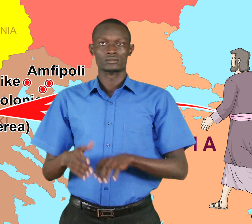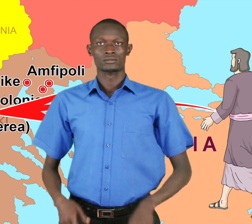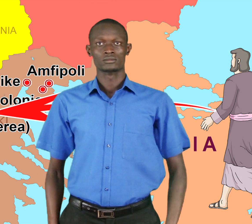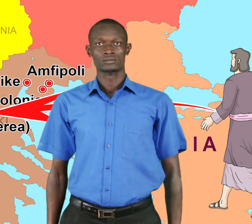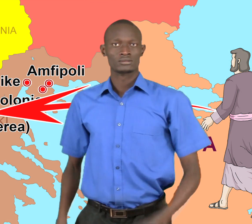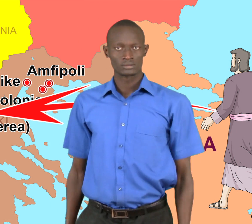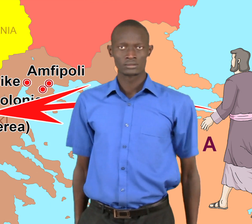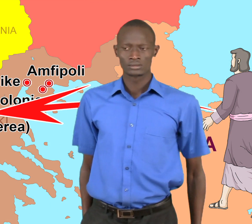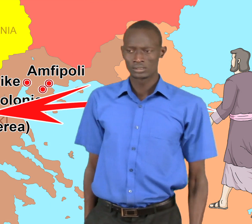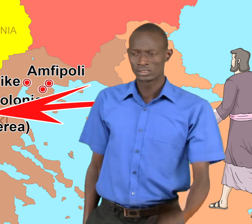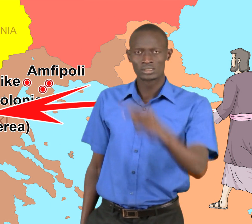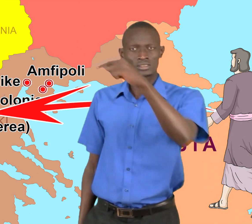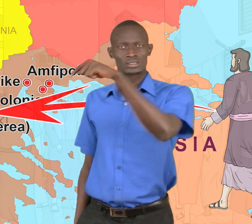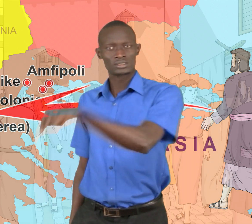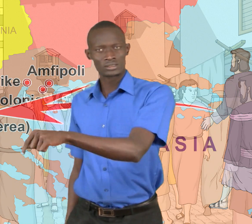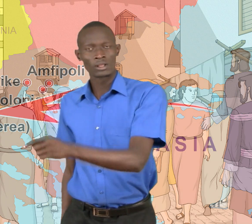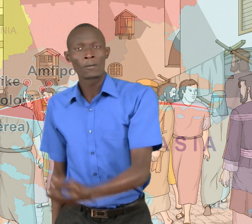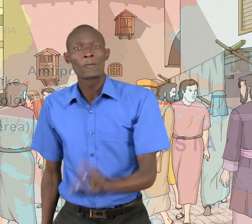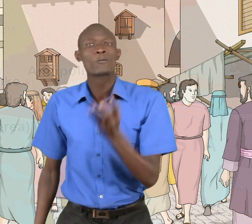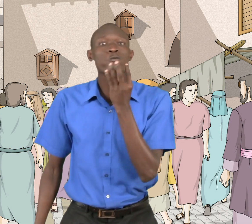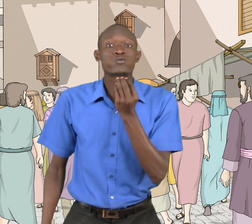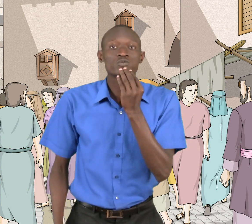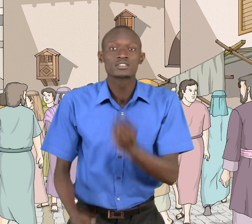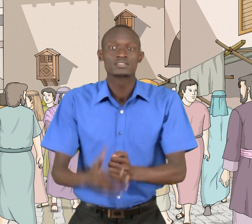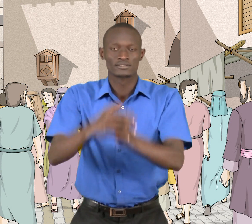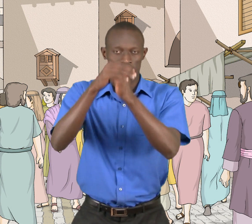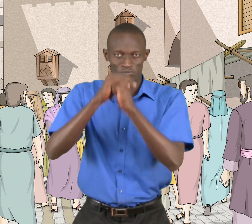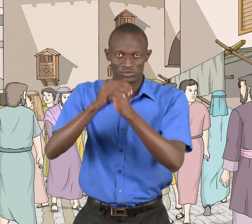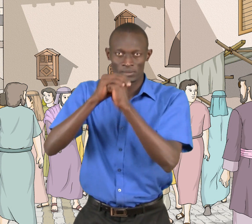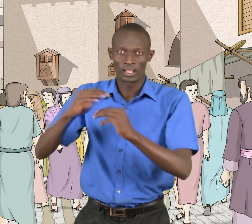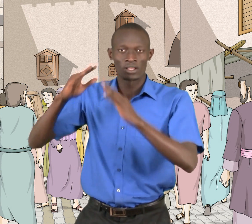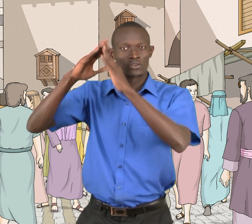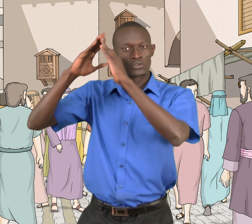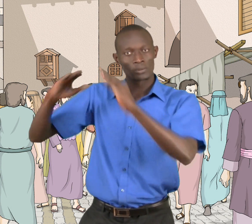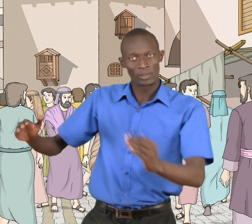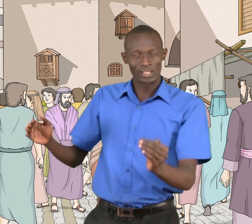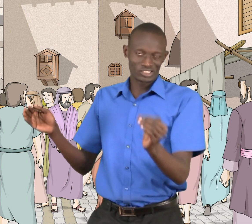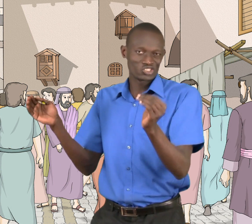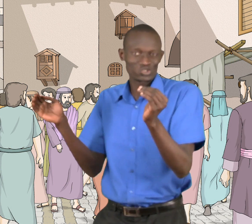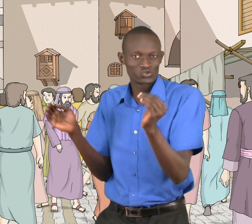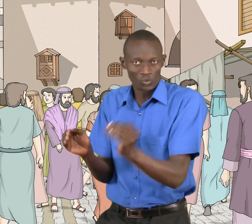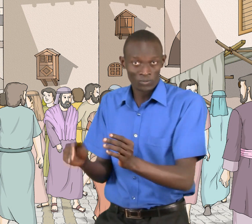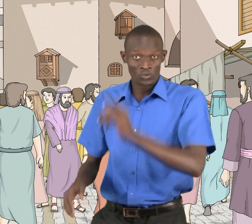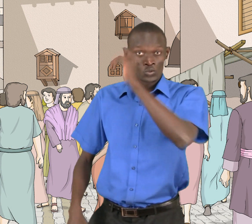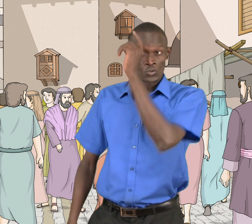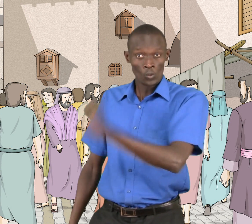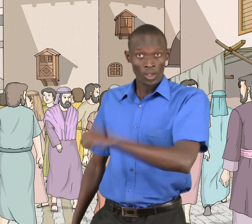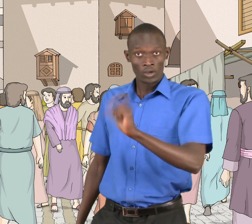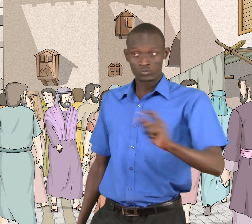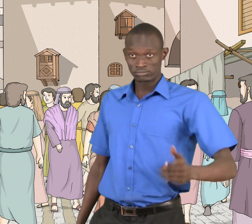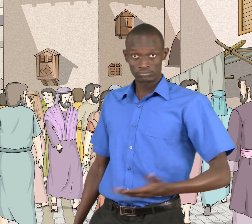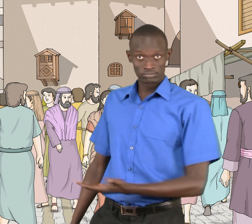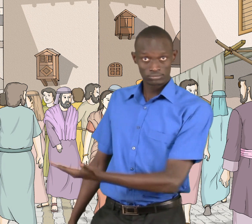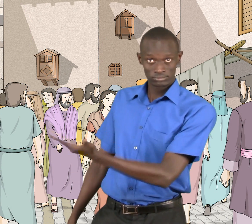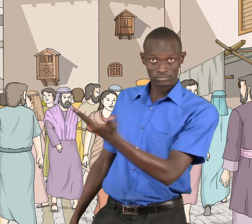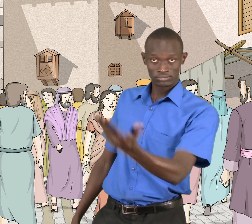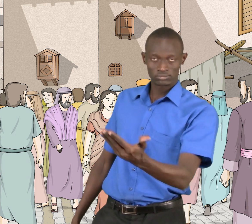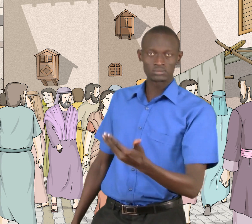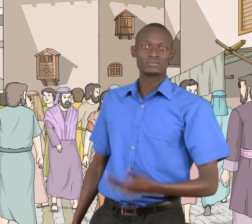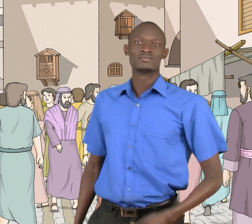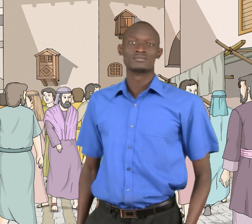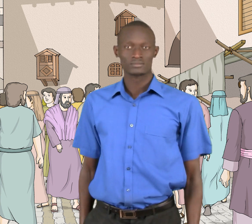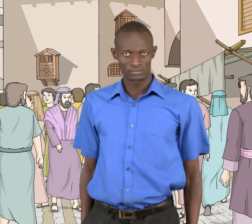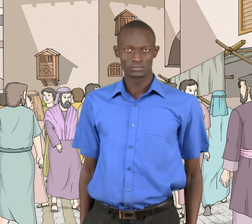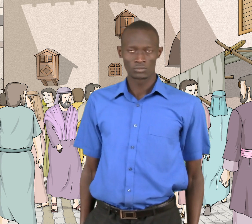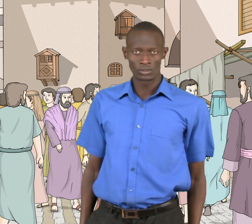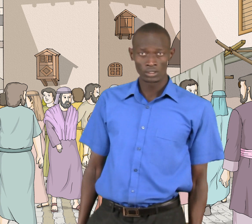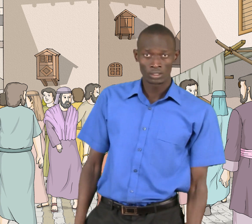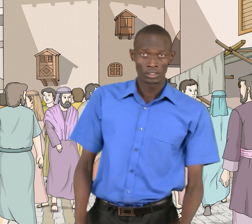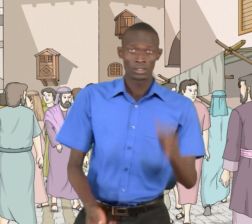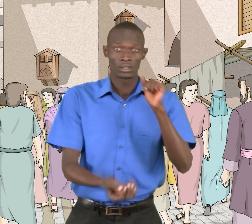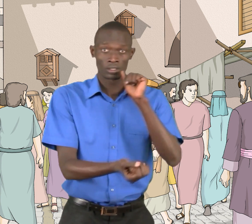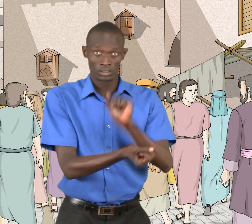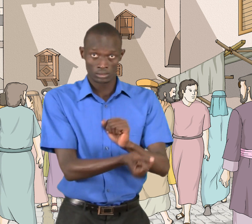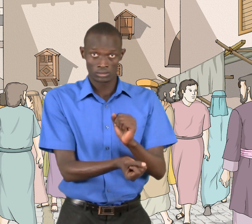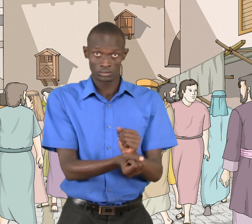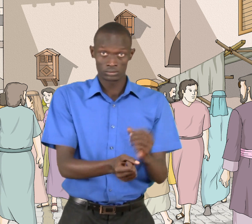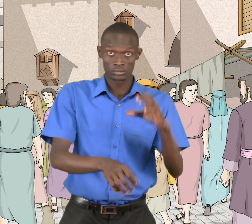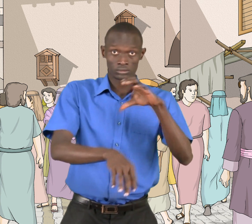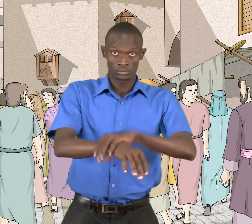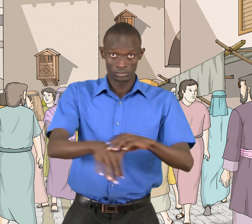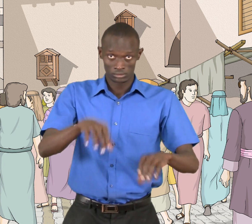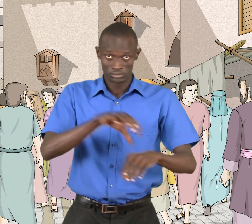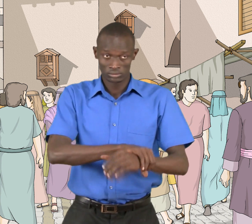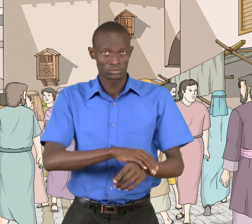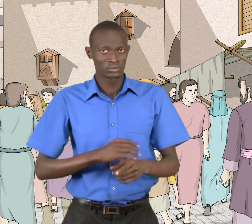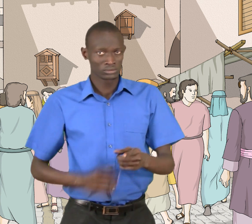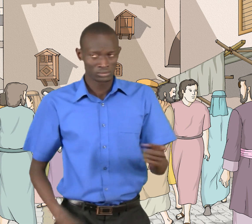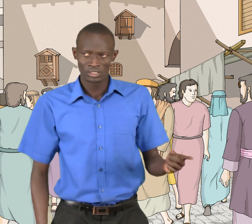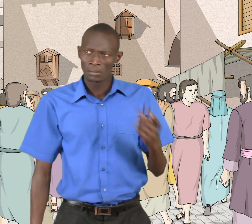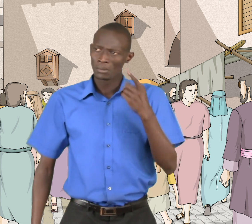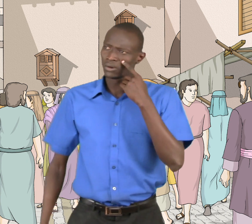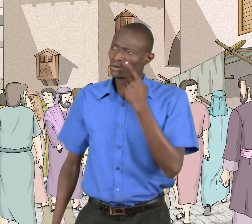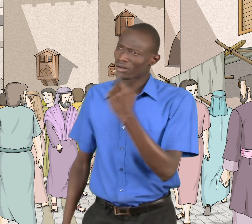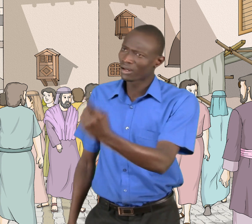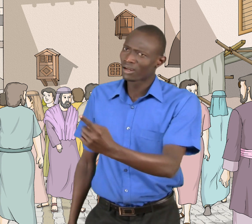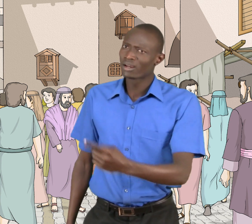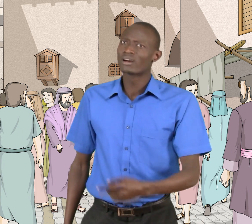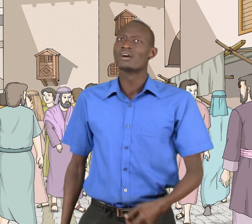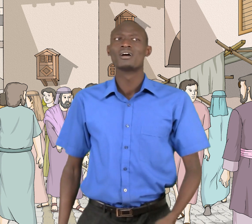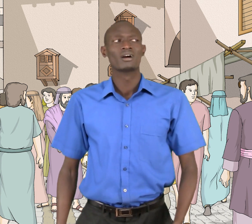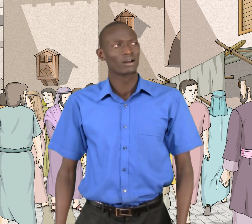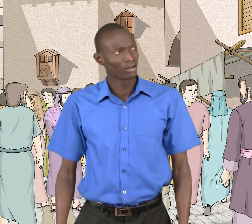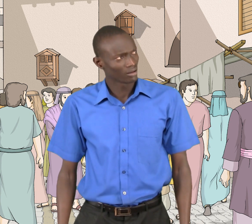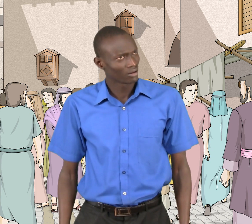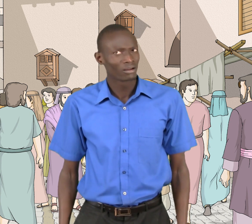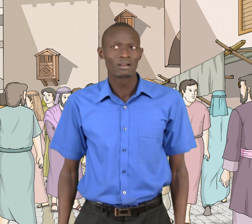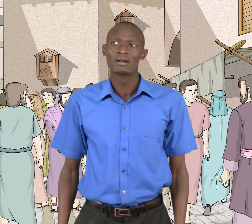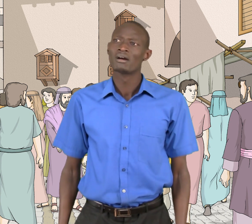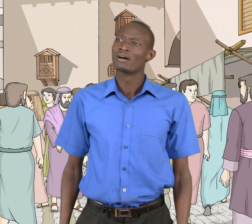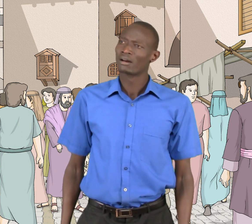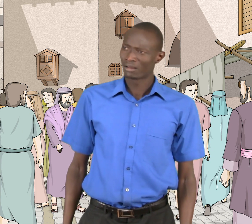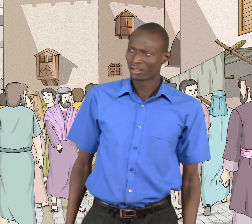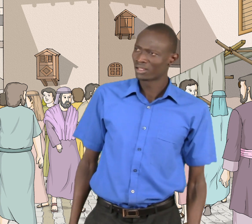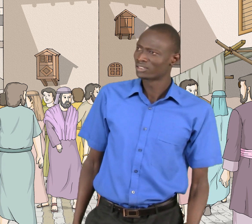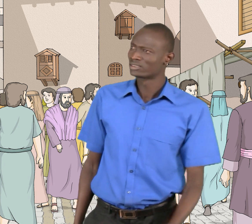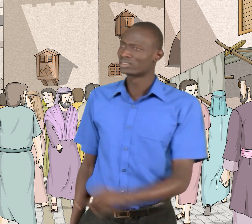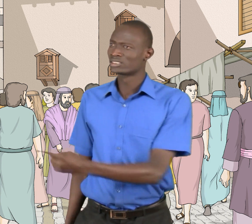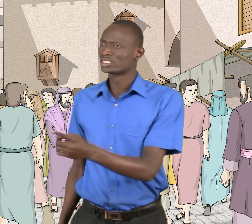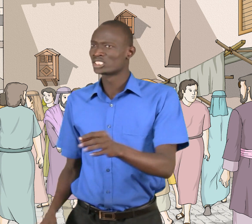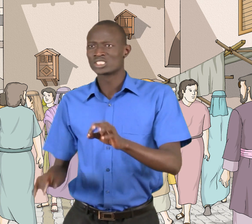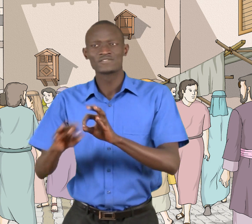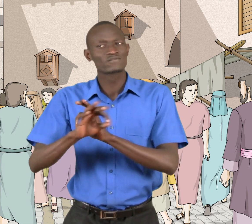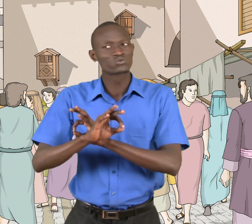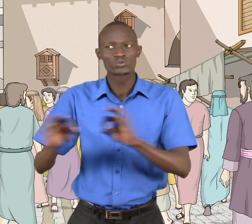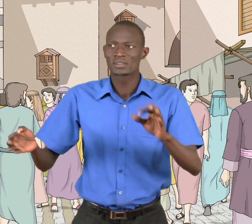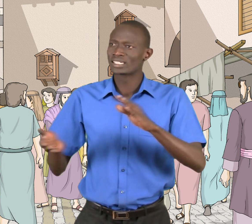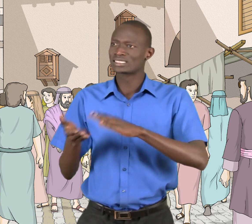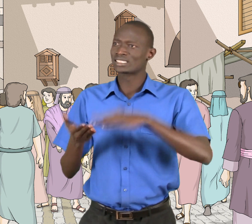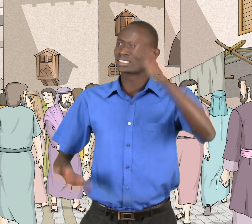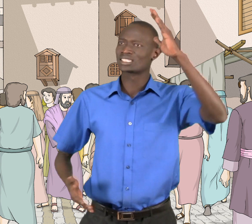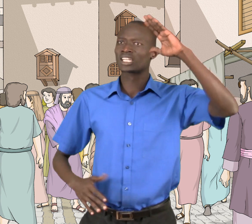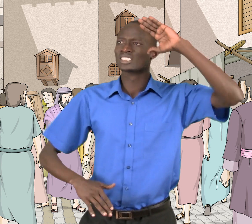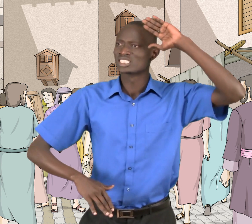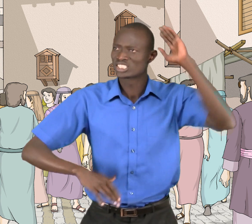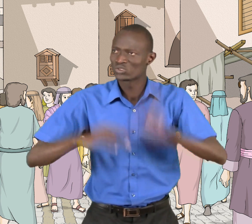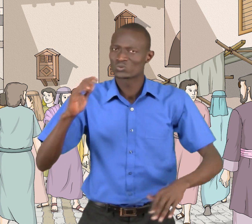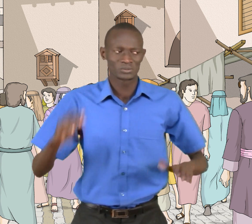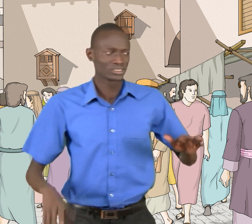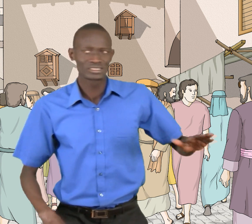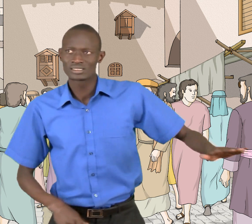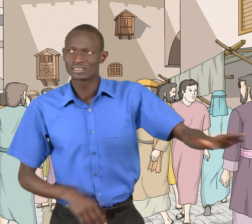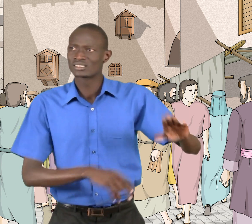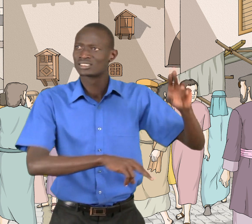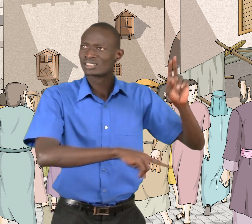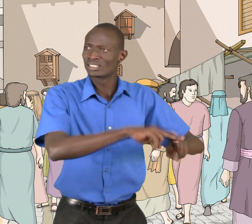On arriving there, they went into the Jewish synagogue.